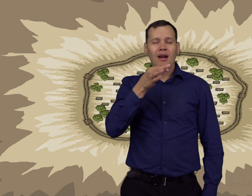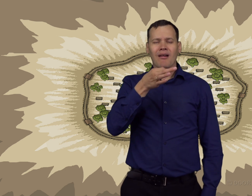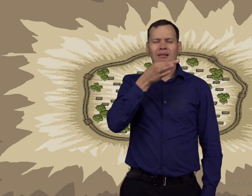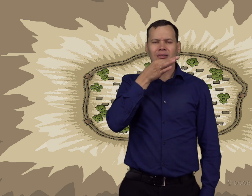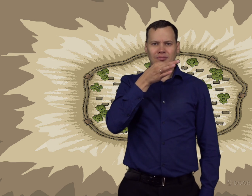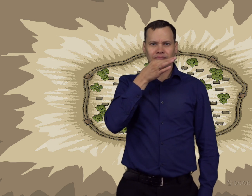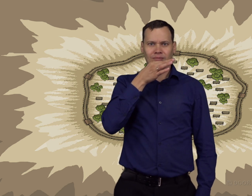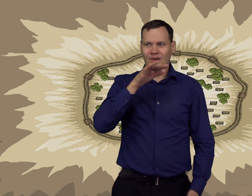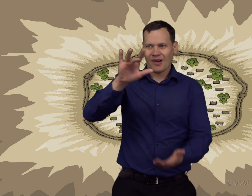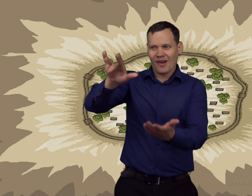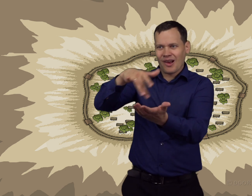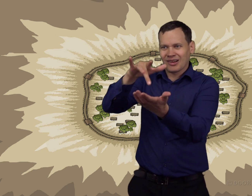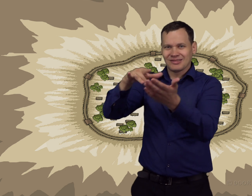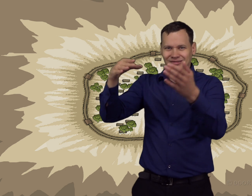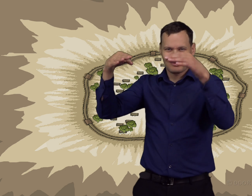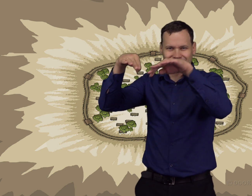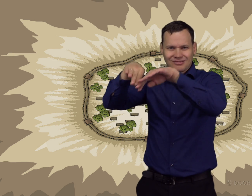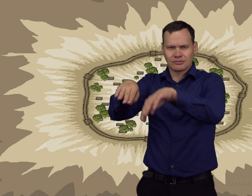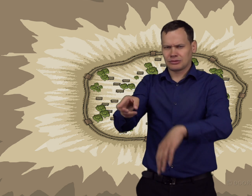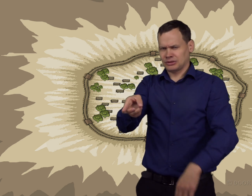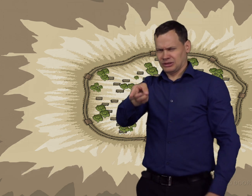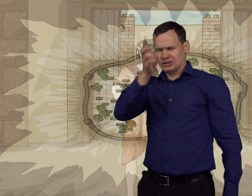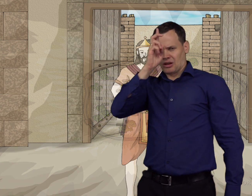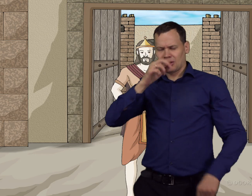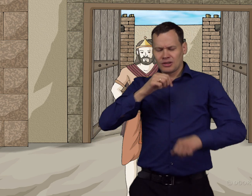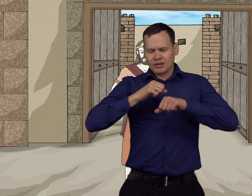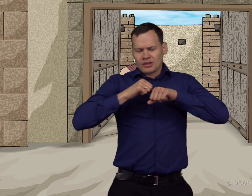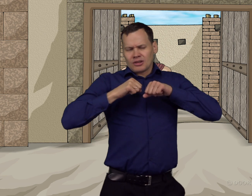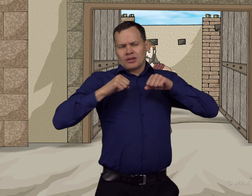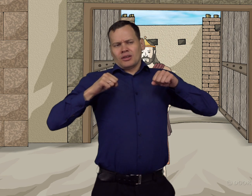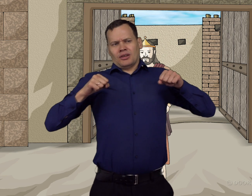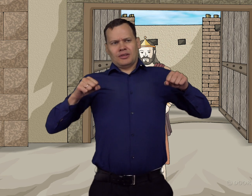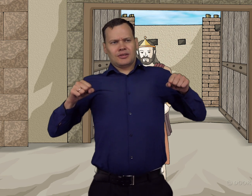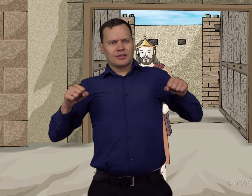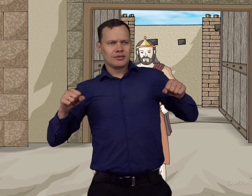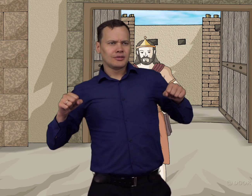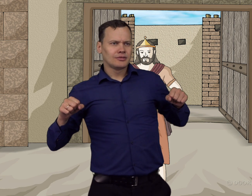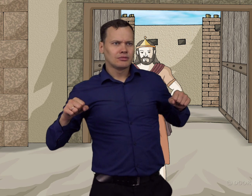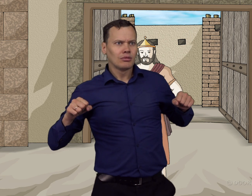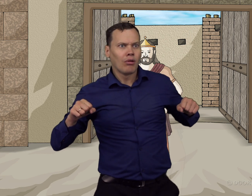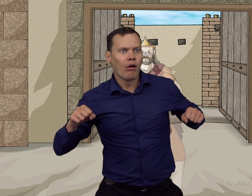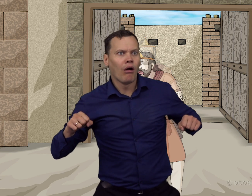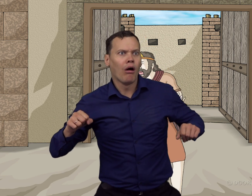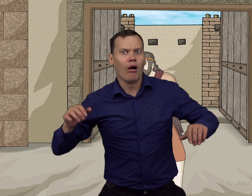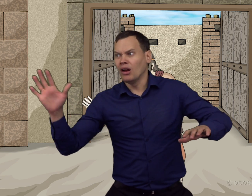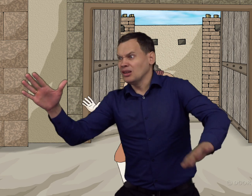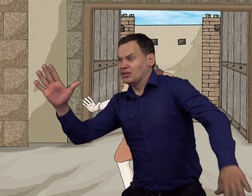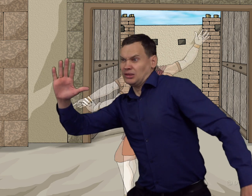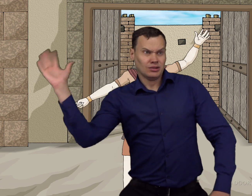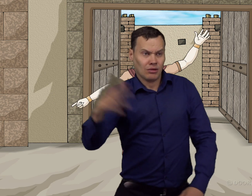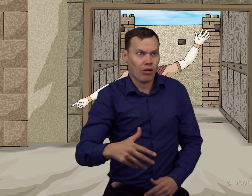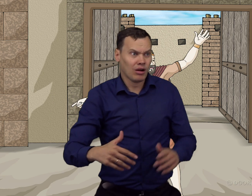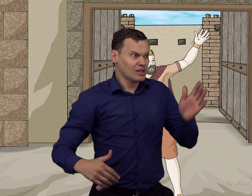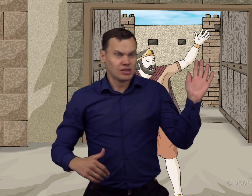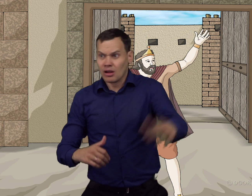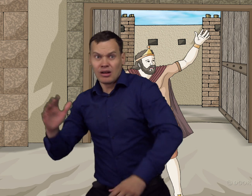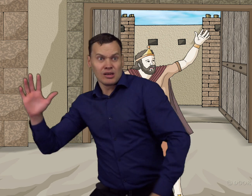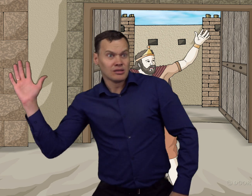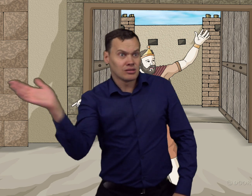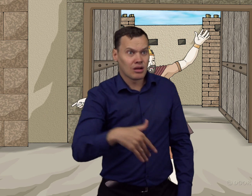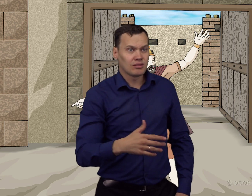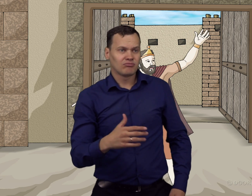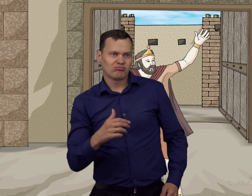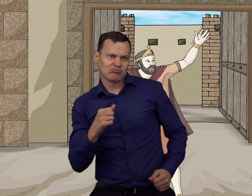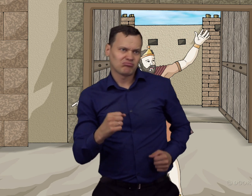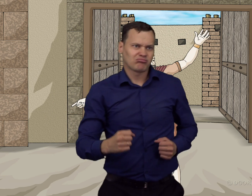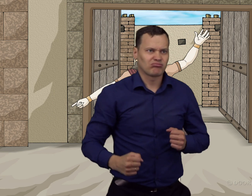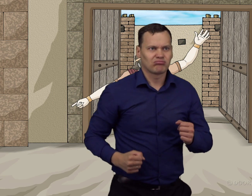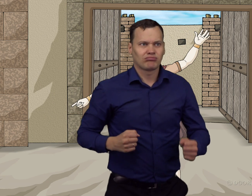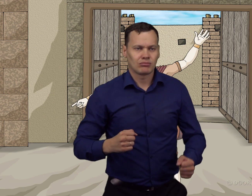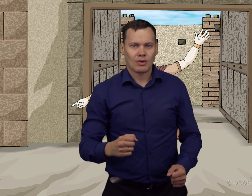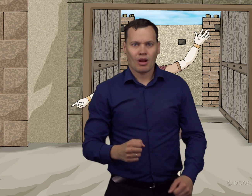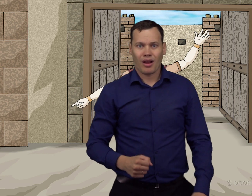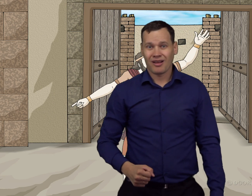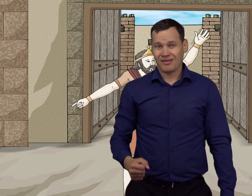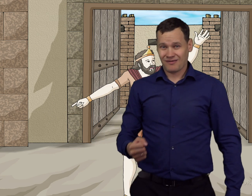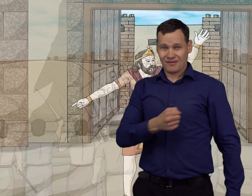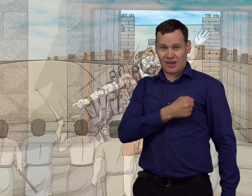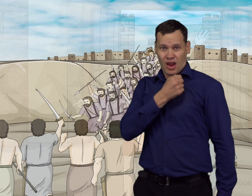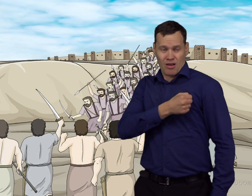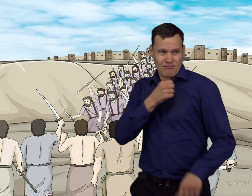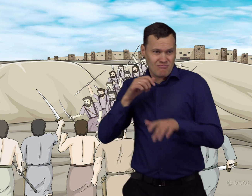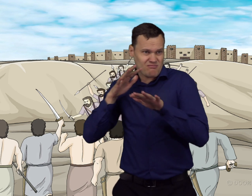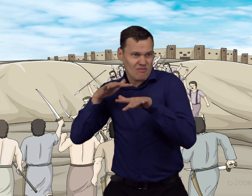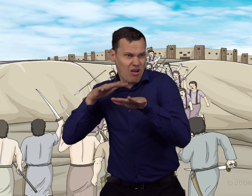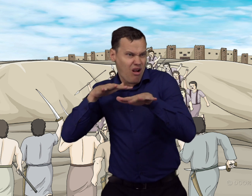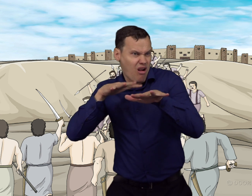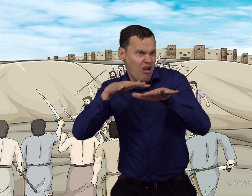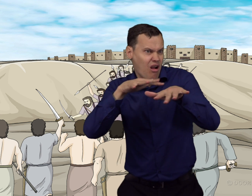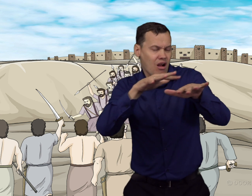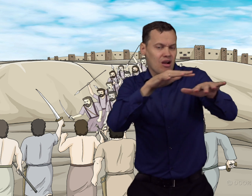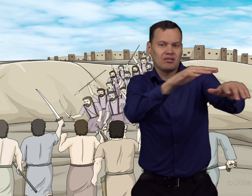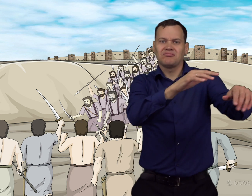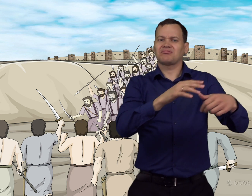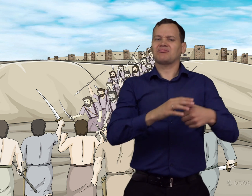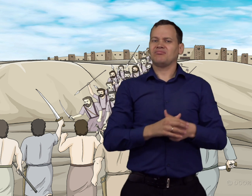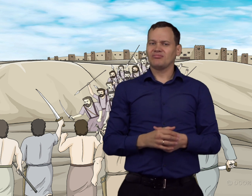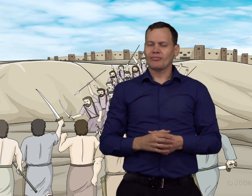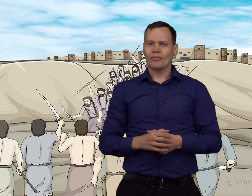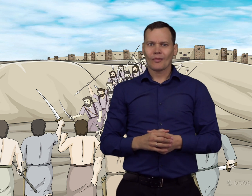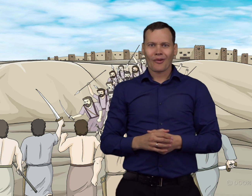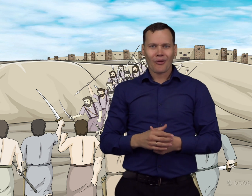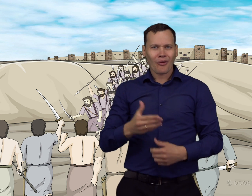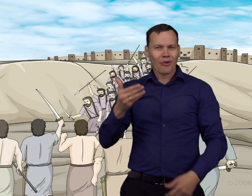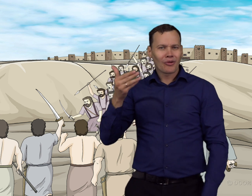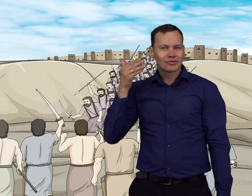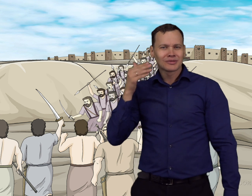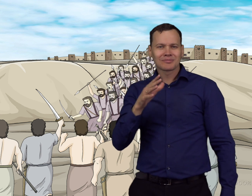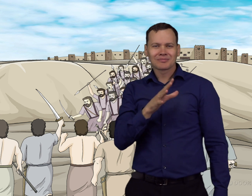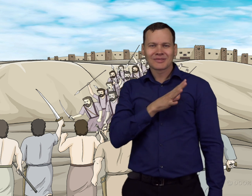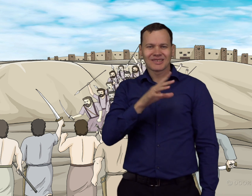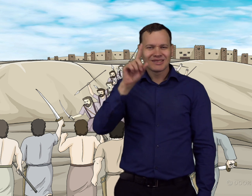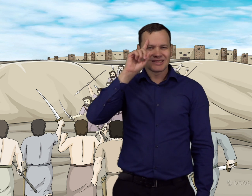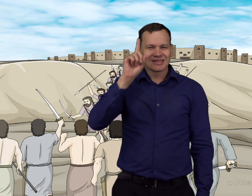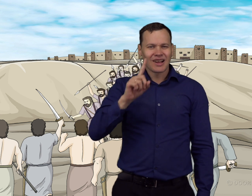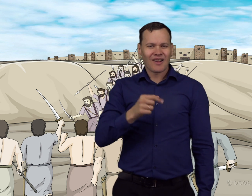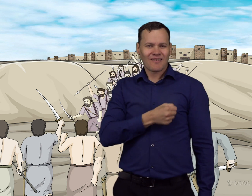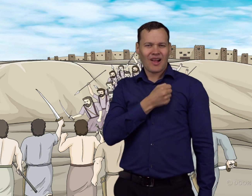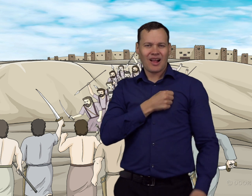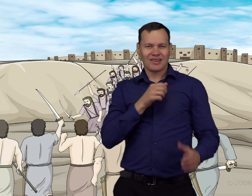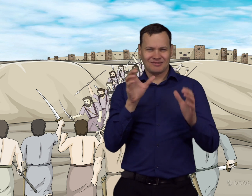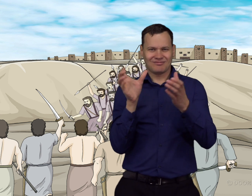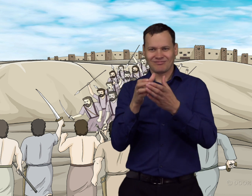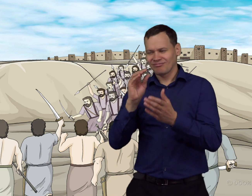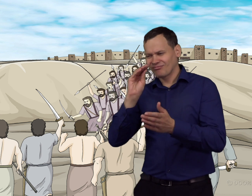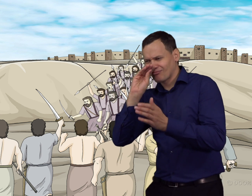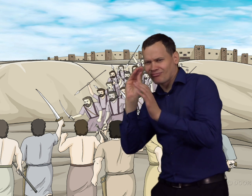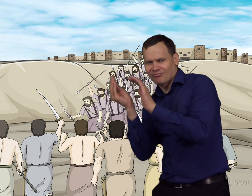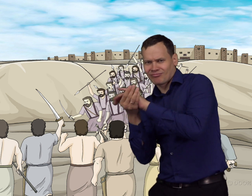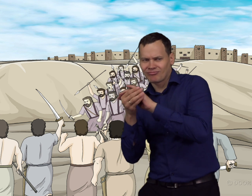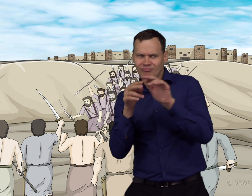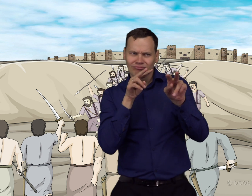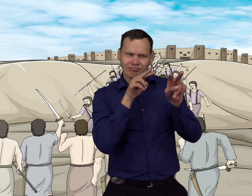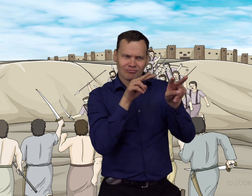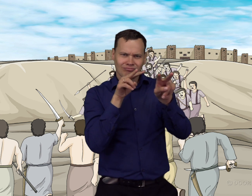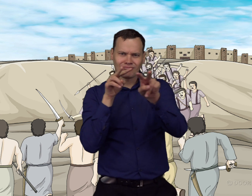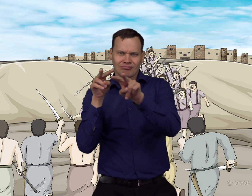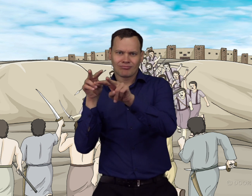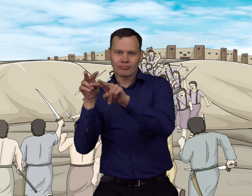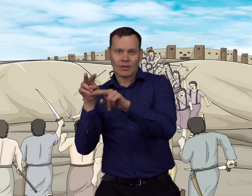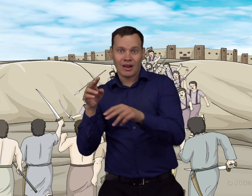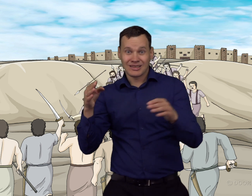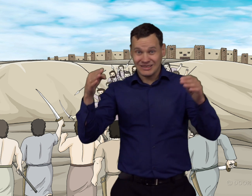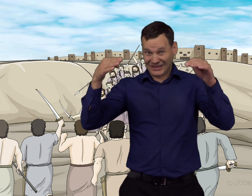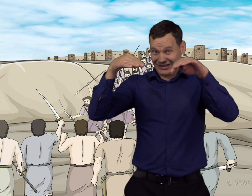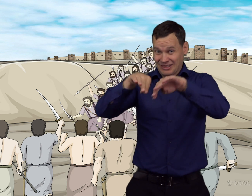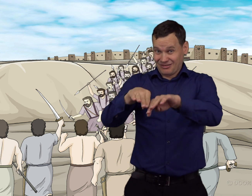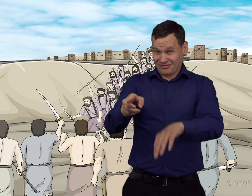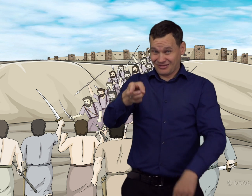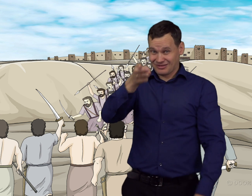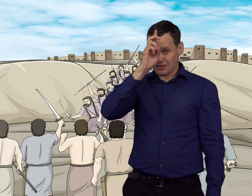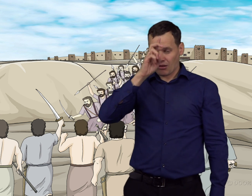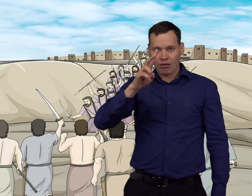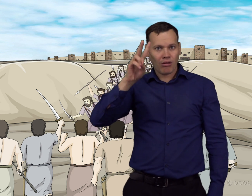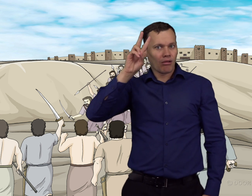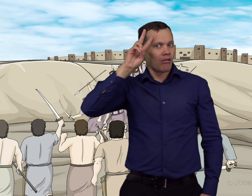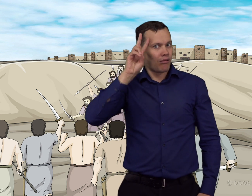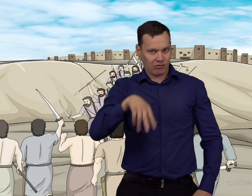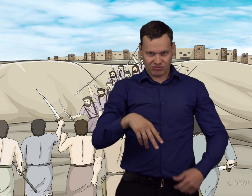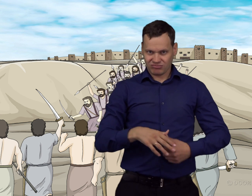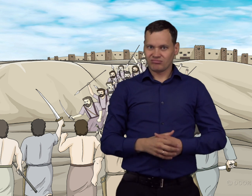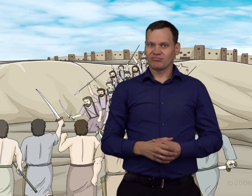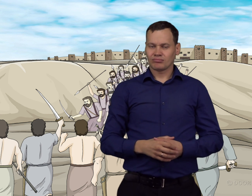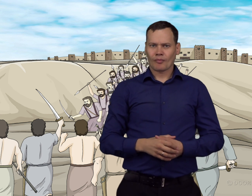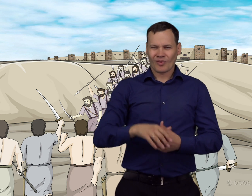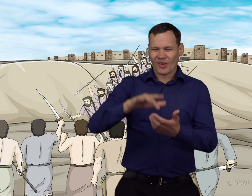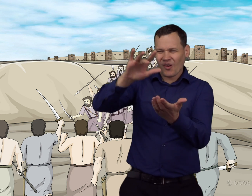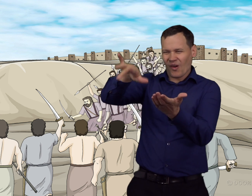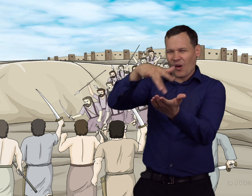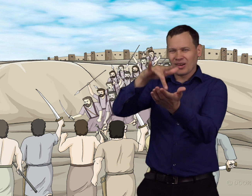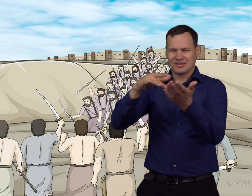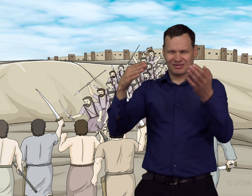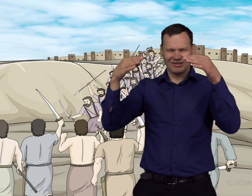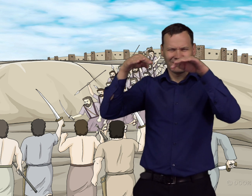When the king of Ai saw the Israelites, he hurried out early in the morning with the men of the city to engage them in battle at an appointed place overlooking the Arabah.